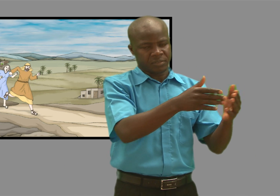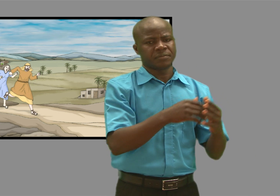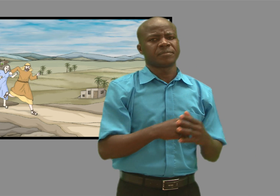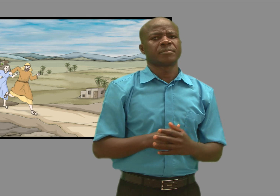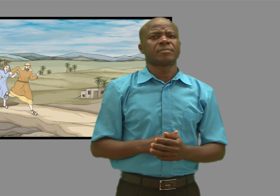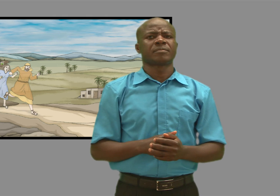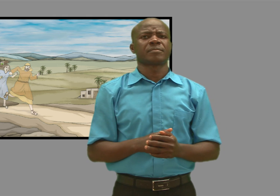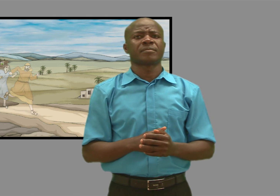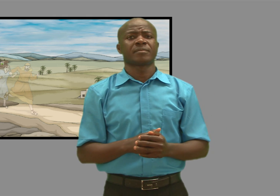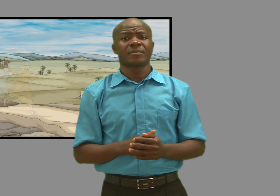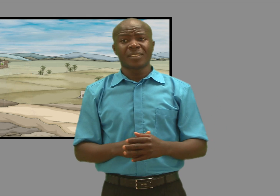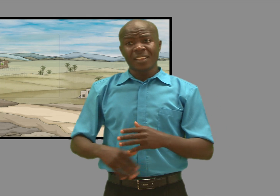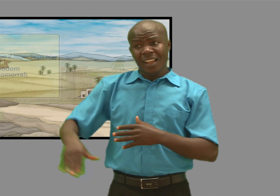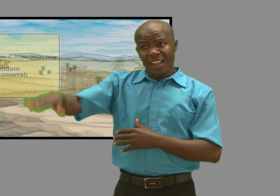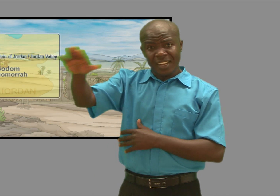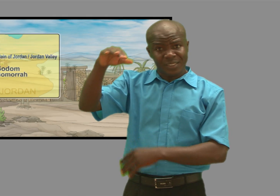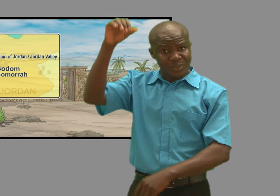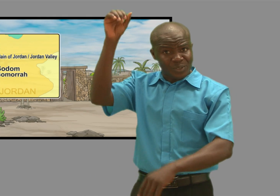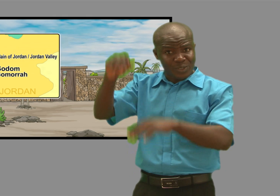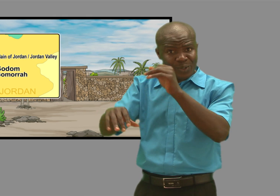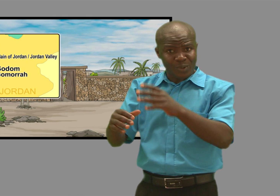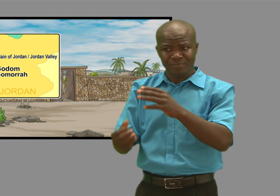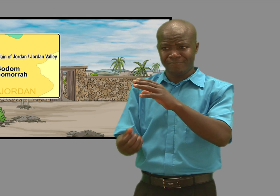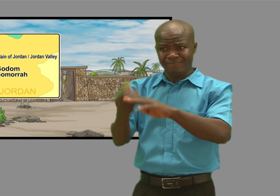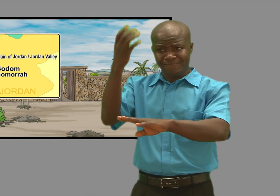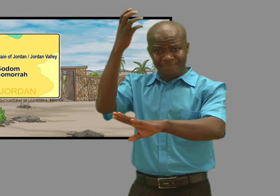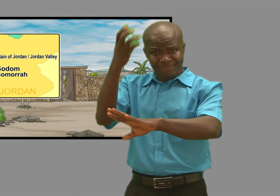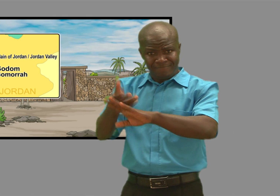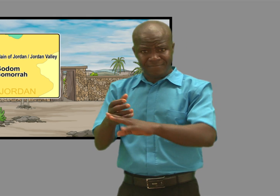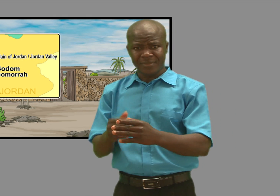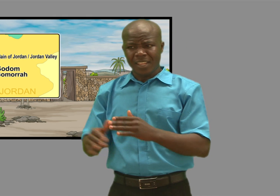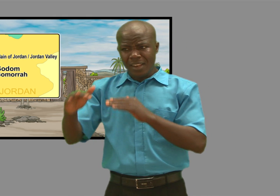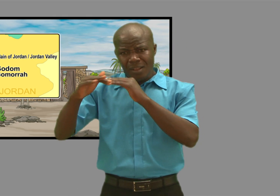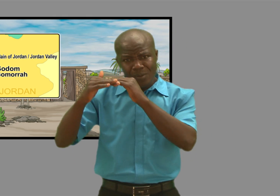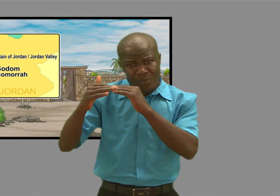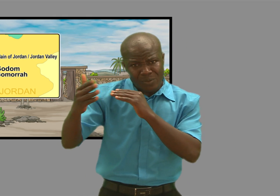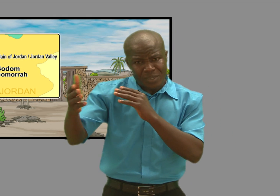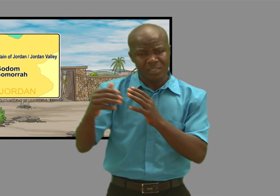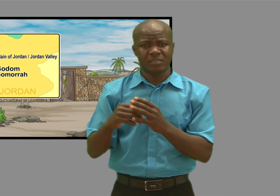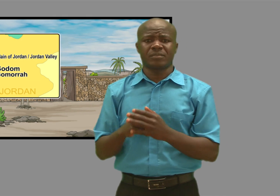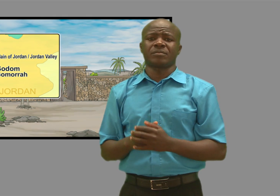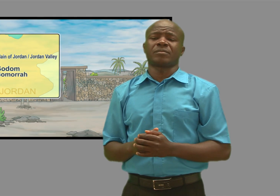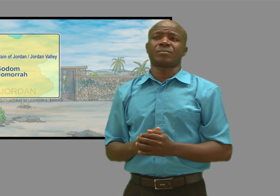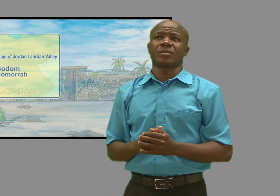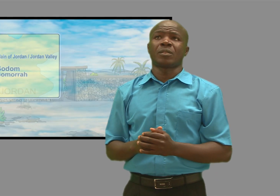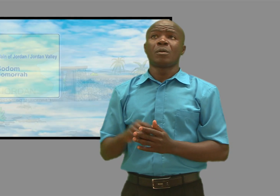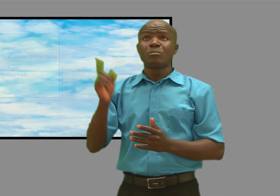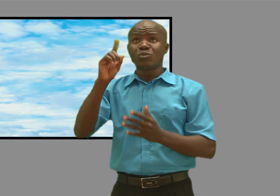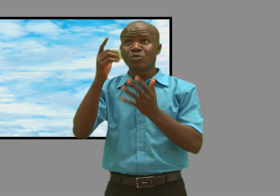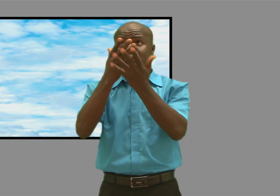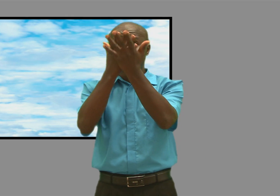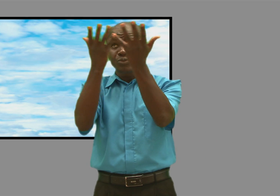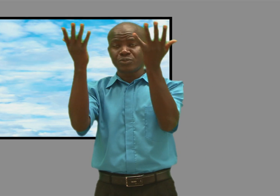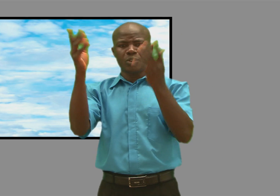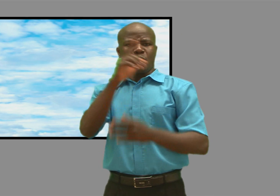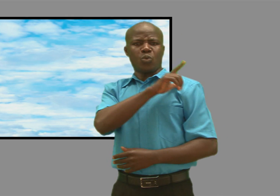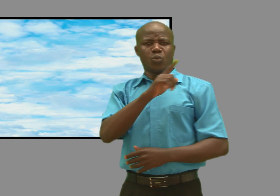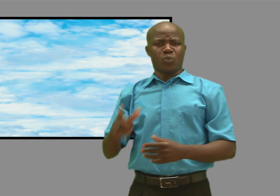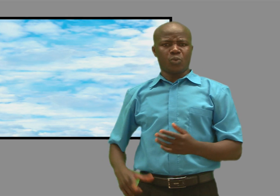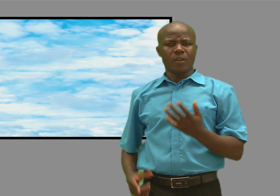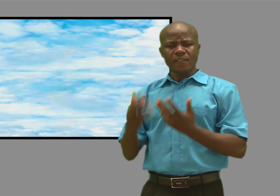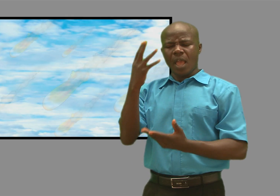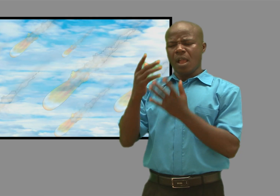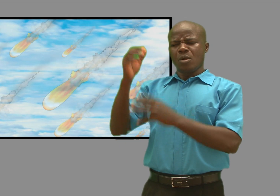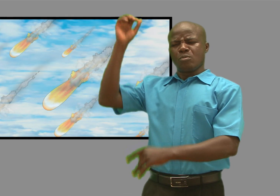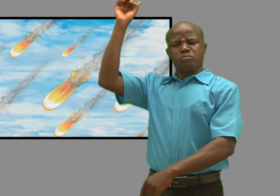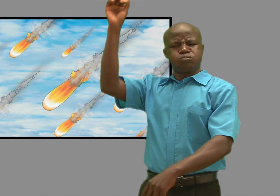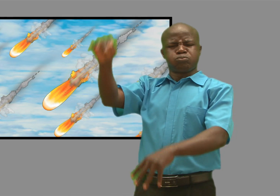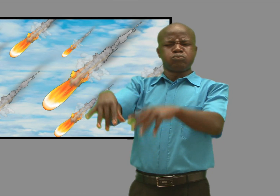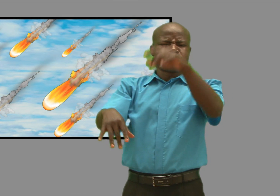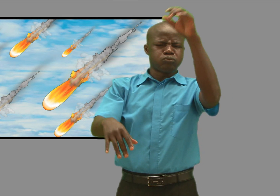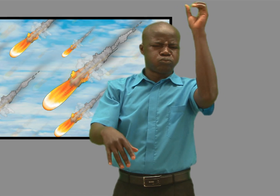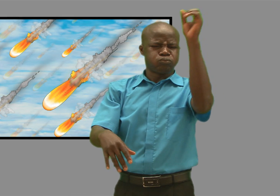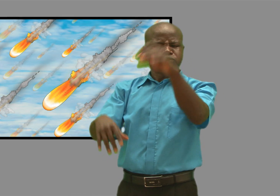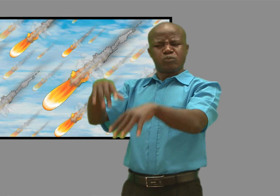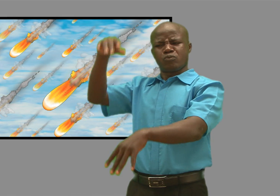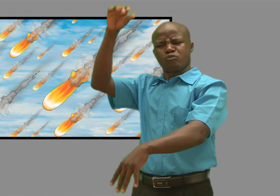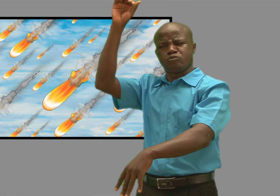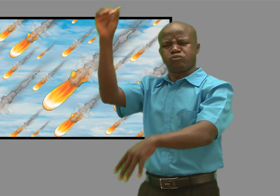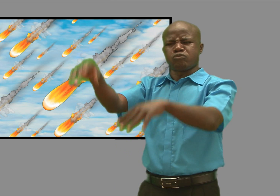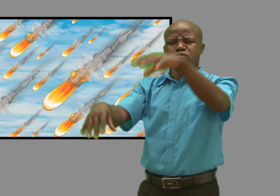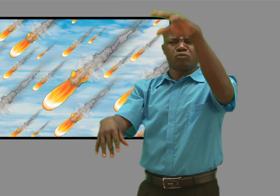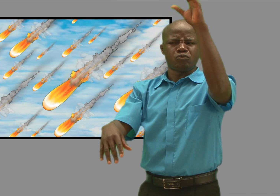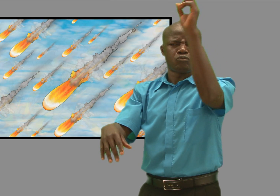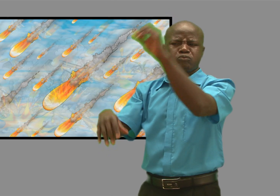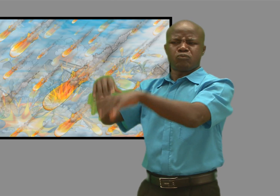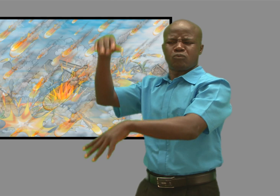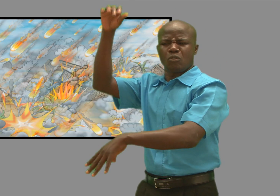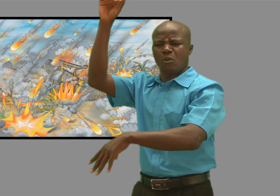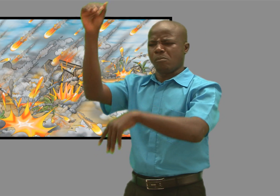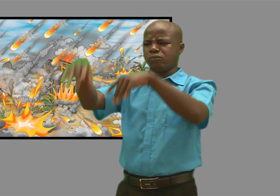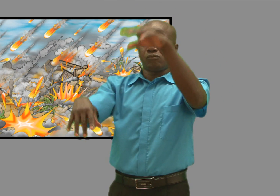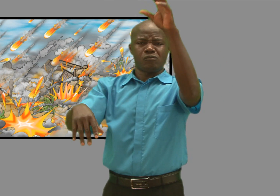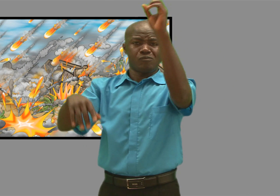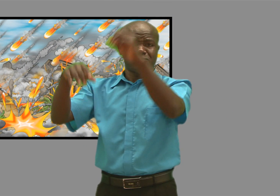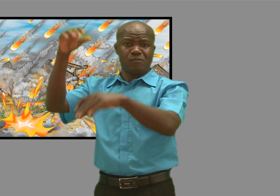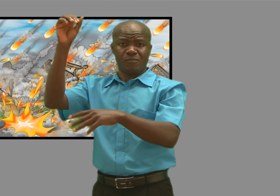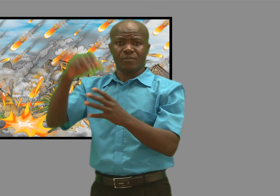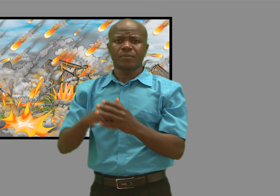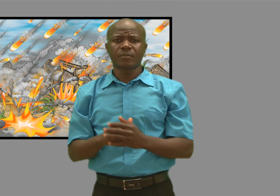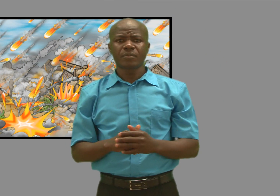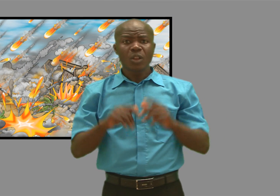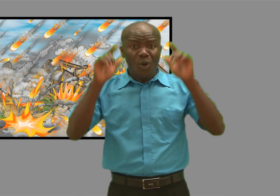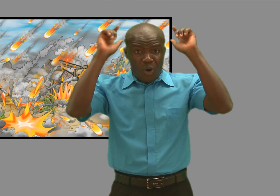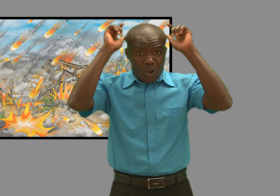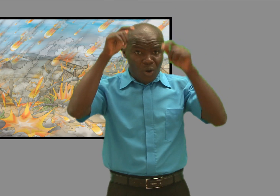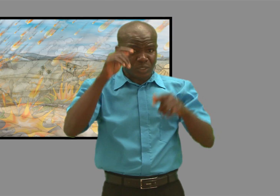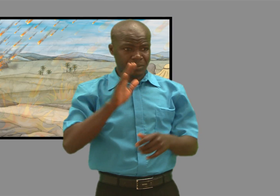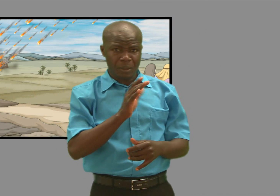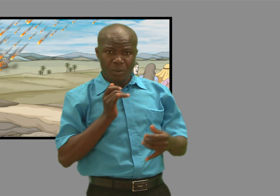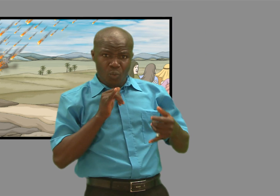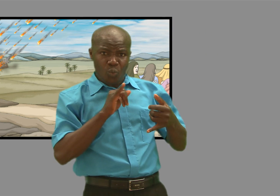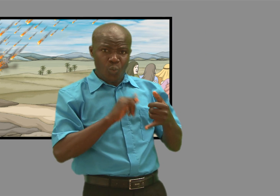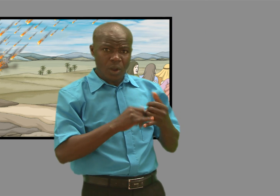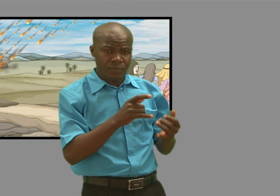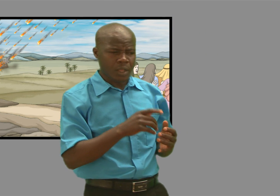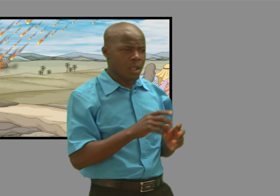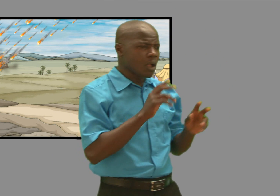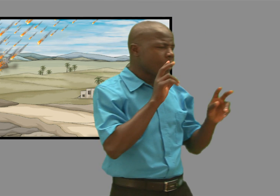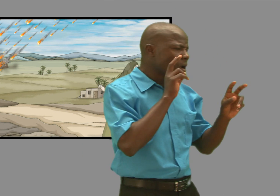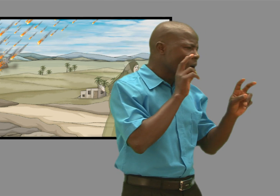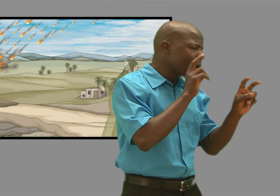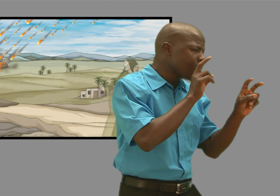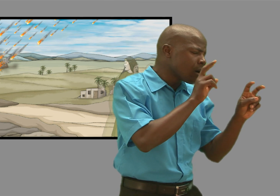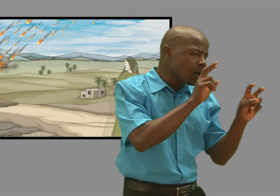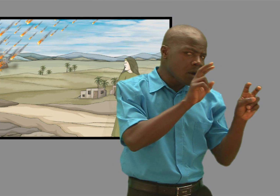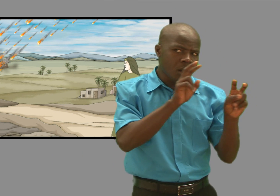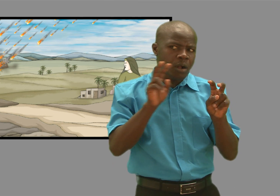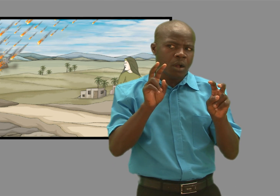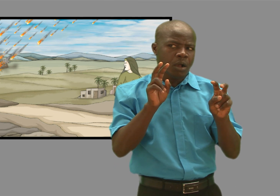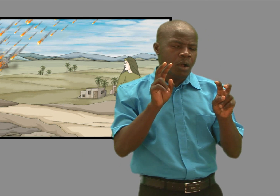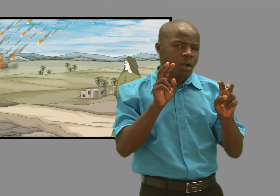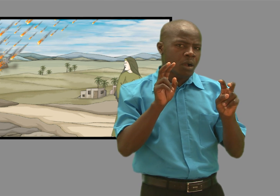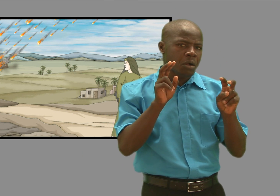Then the LORD rained down sulfur and fire on Sodom and Gomorrah—from the LORD out of the heavens.